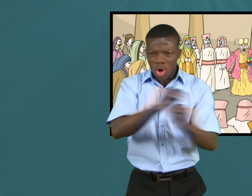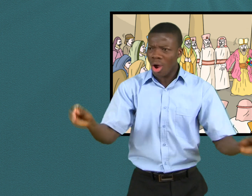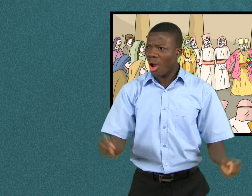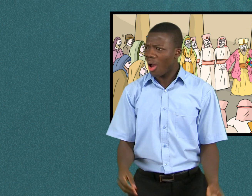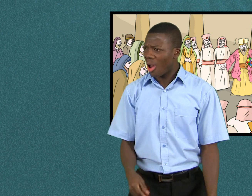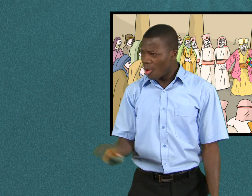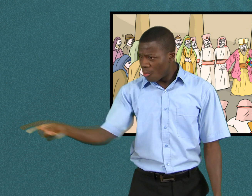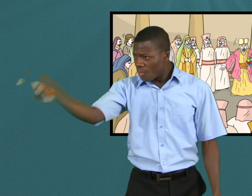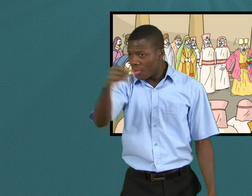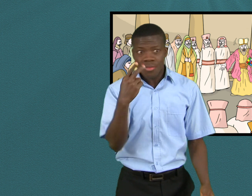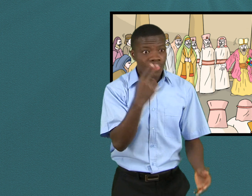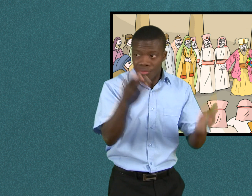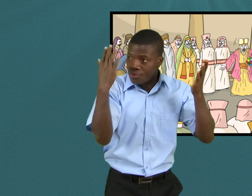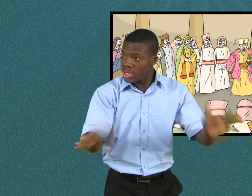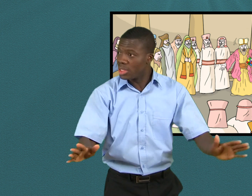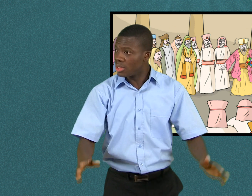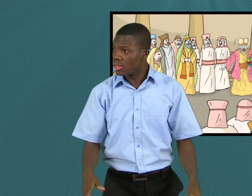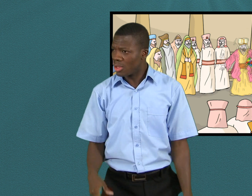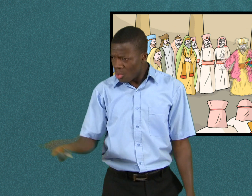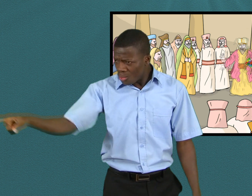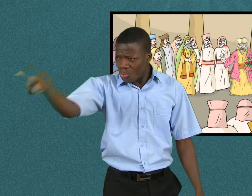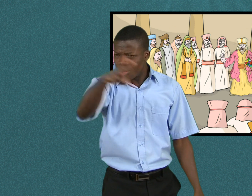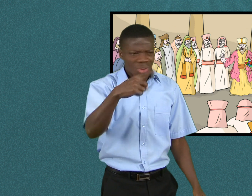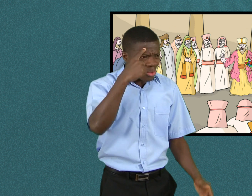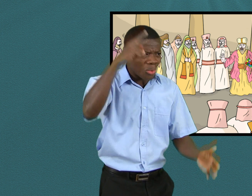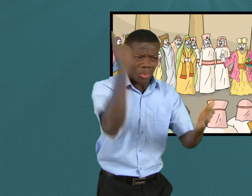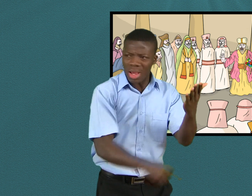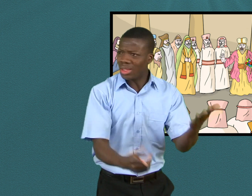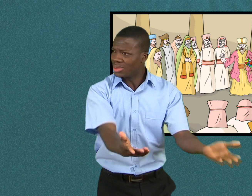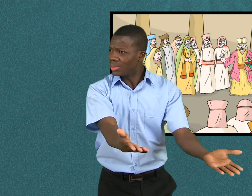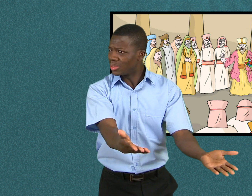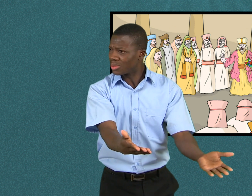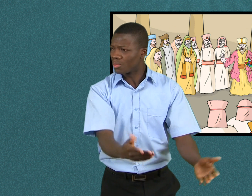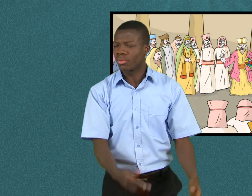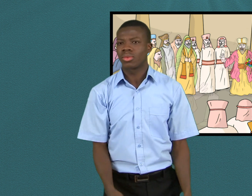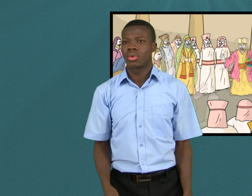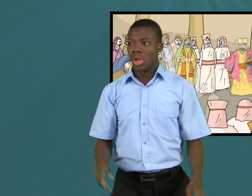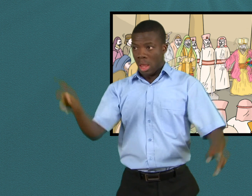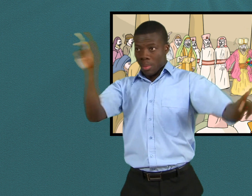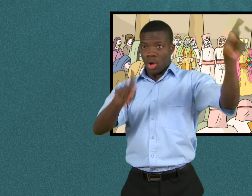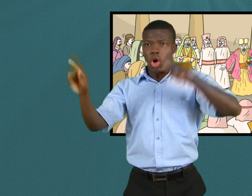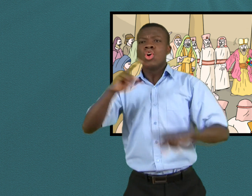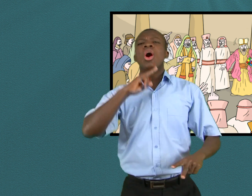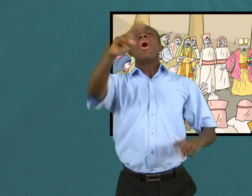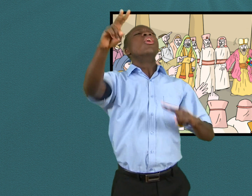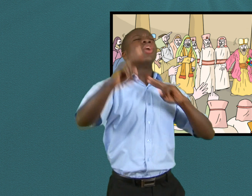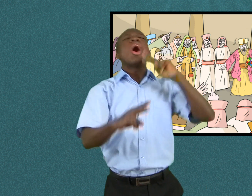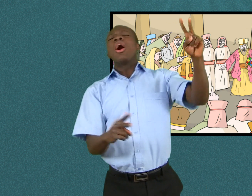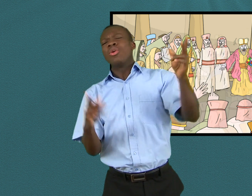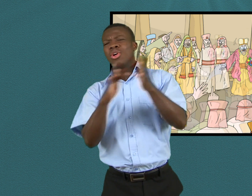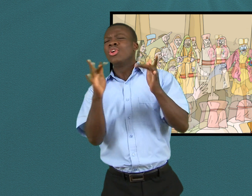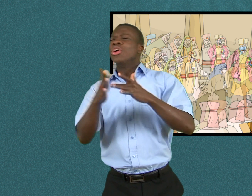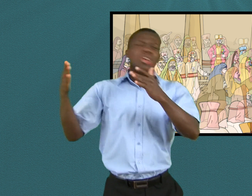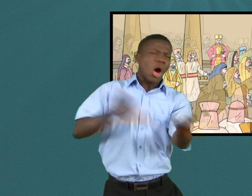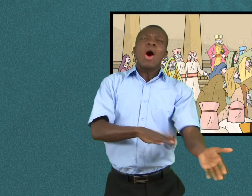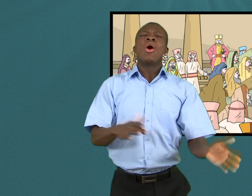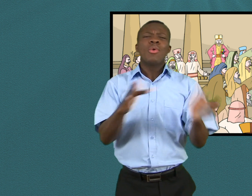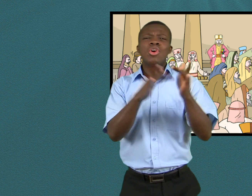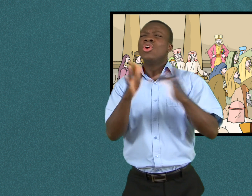“He deserves to die,” they answered.